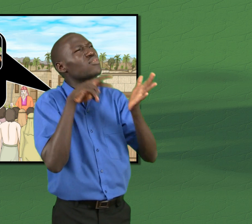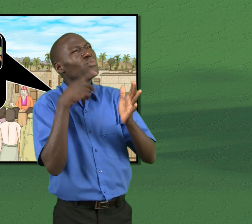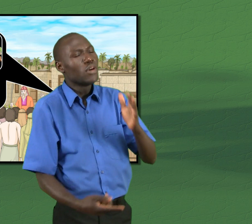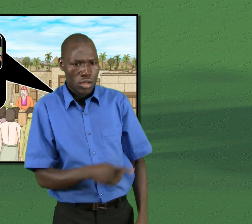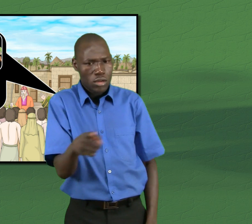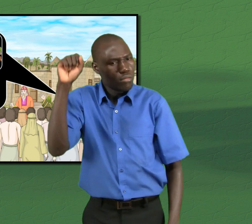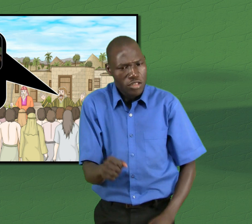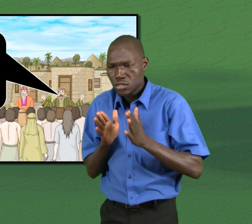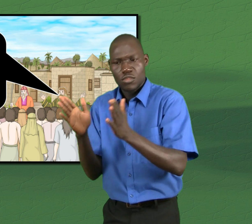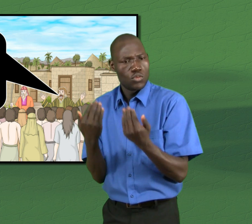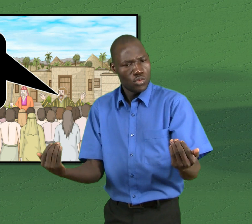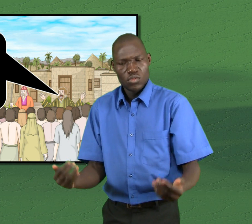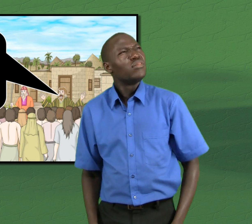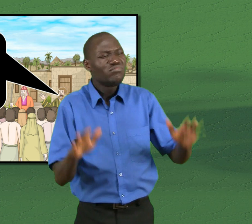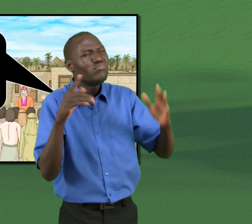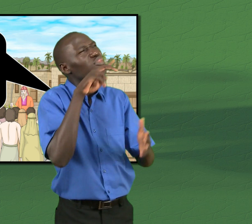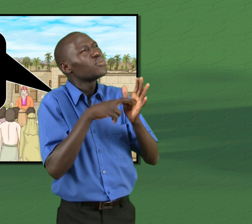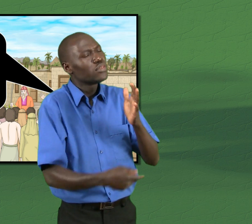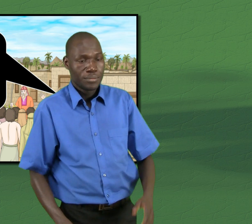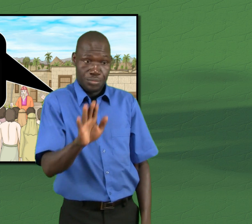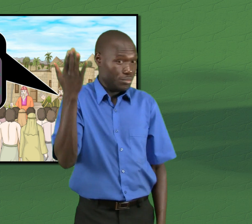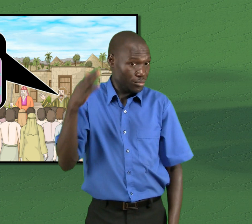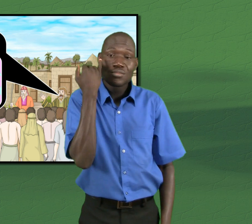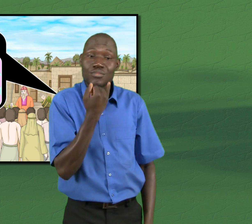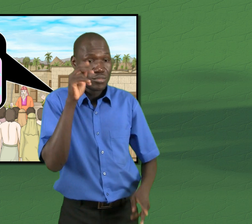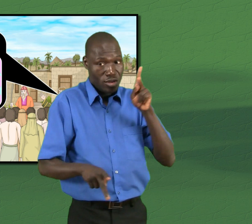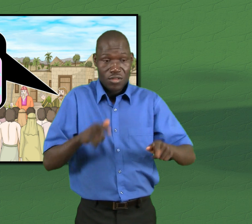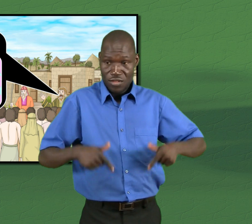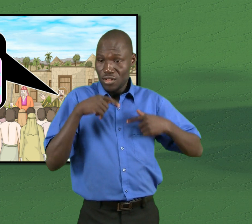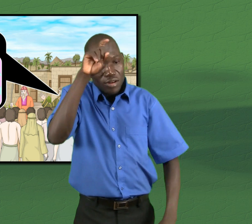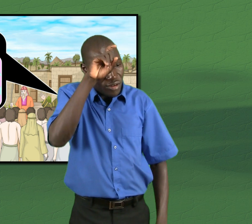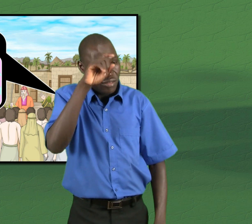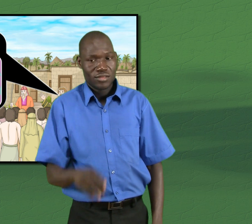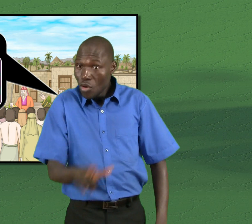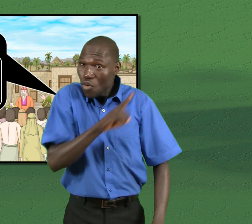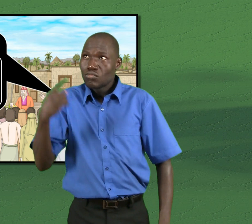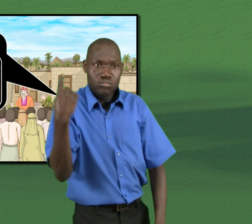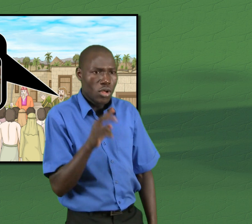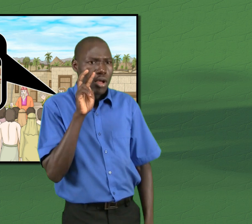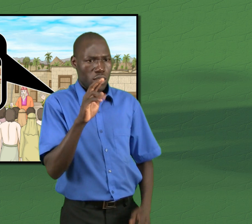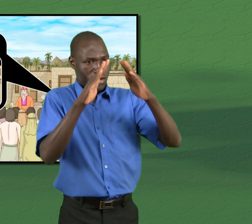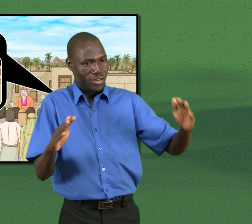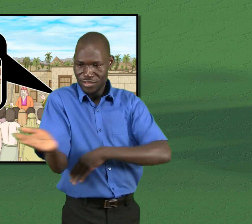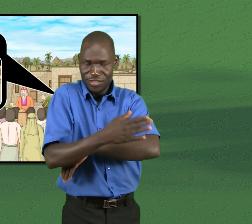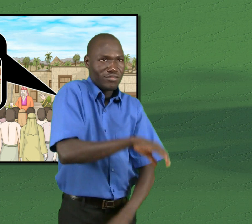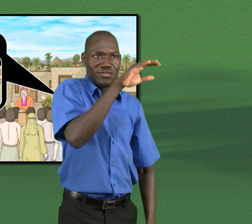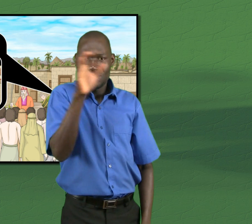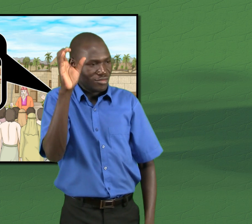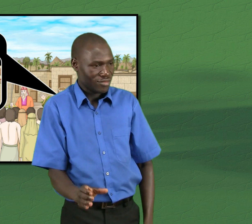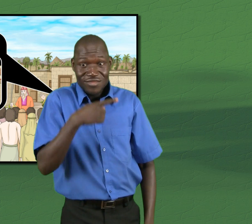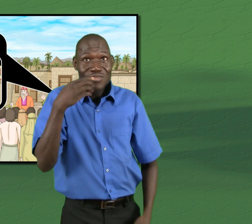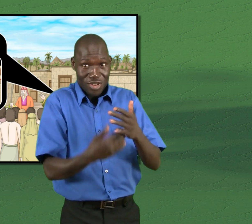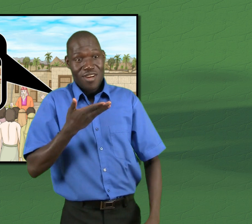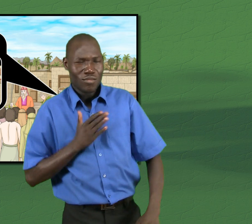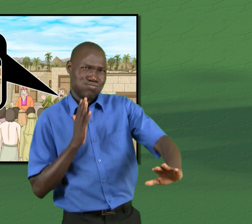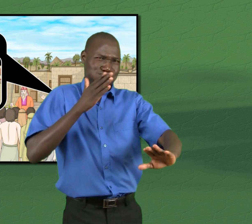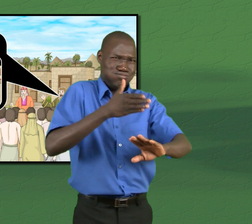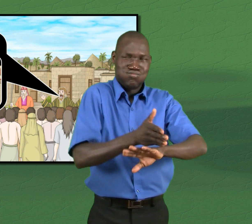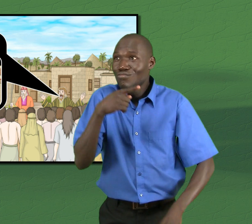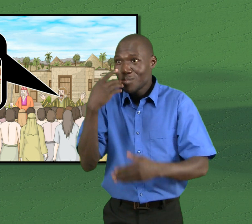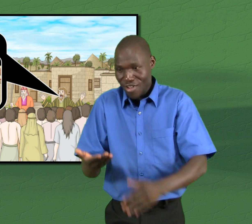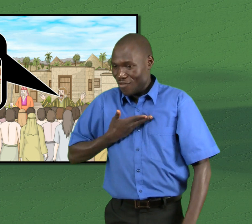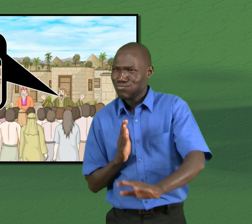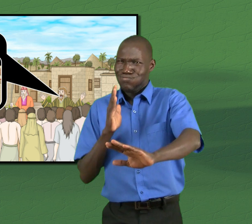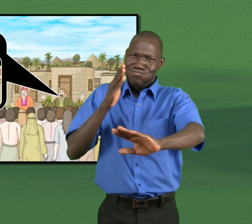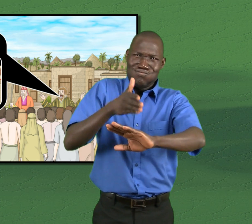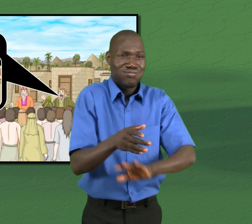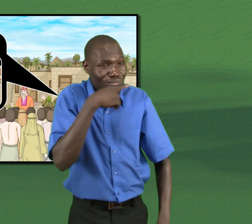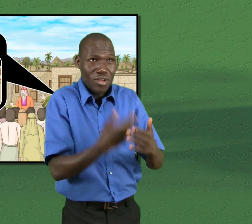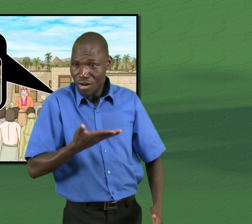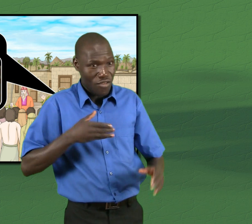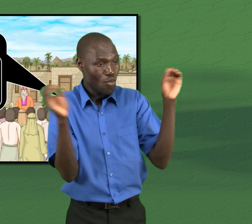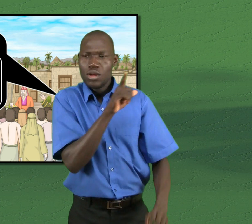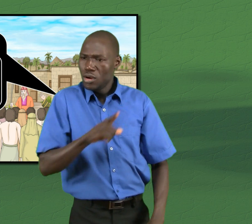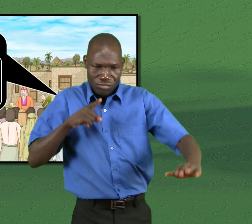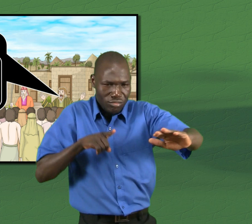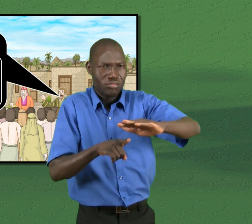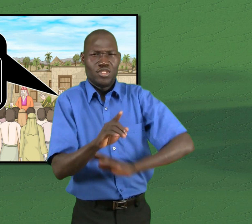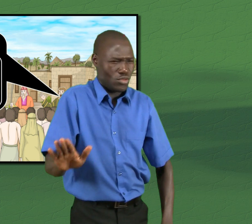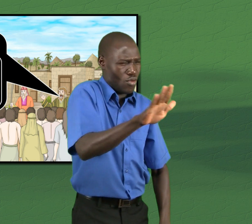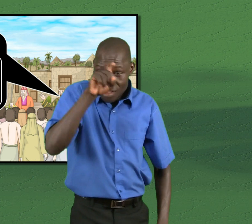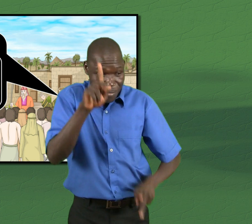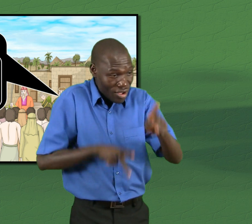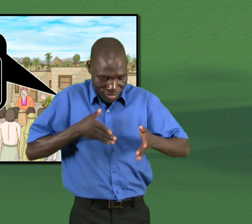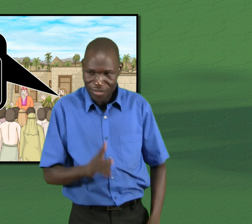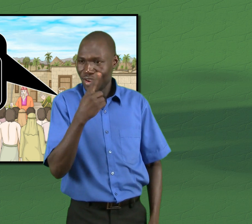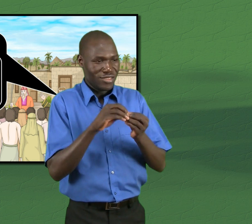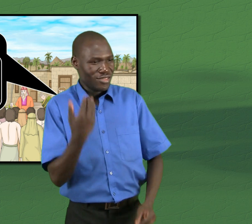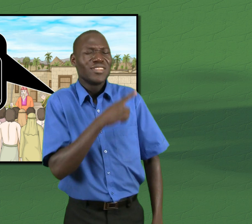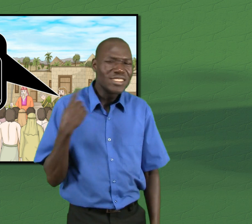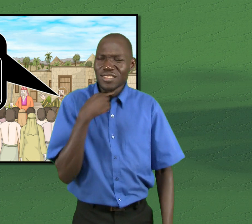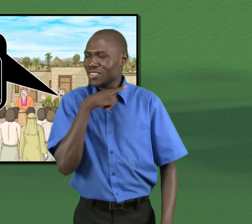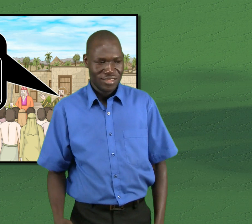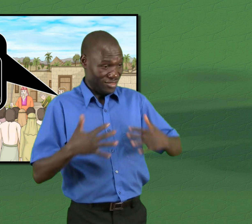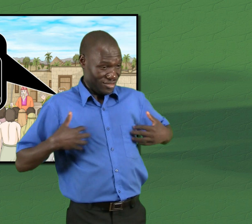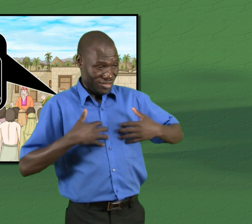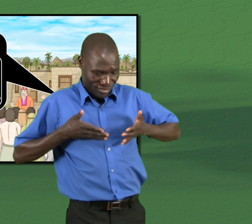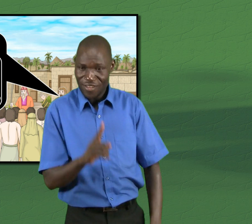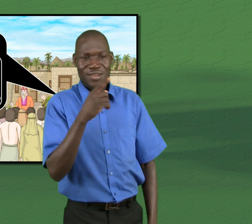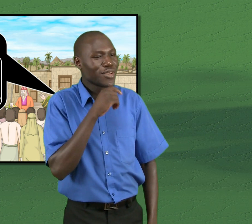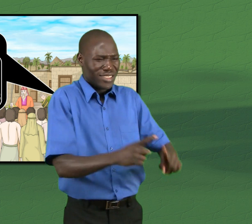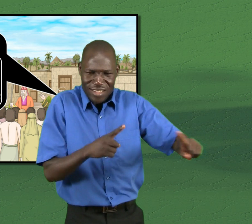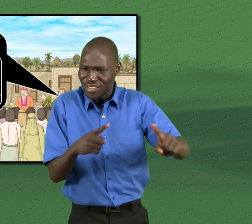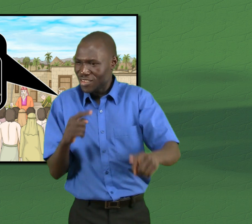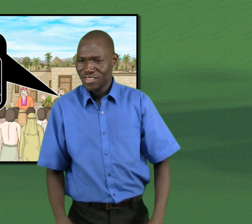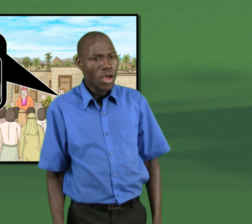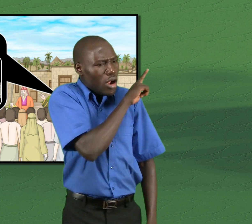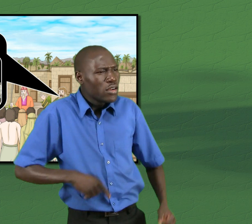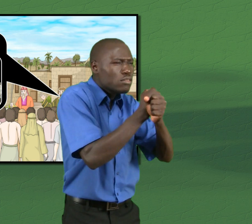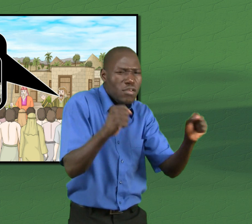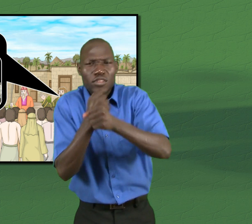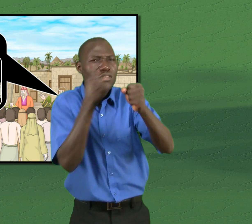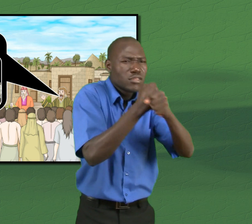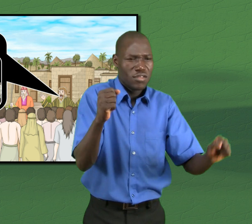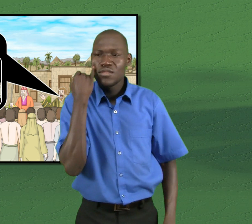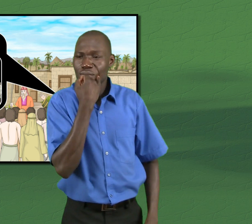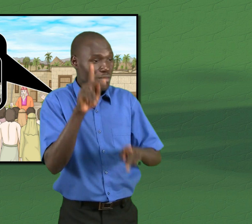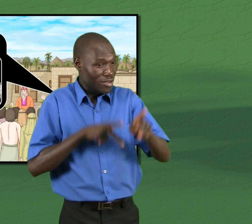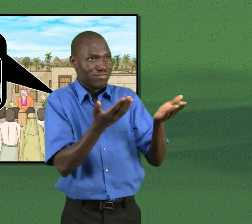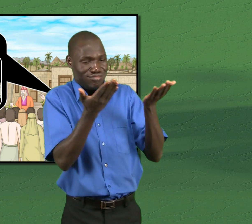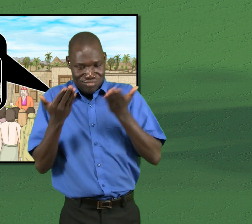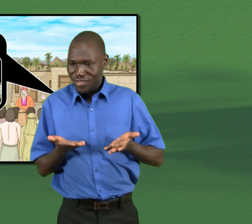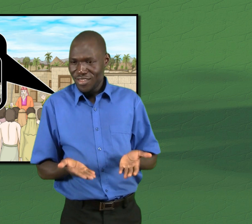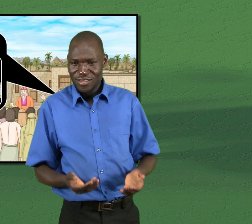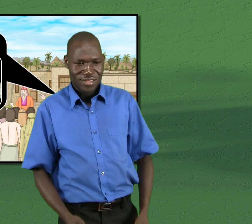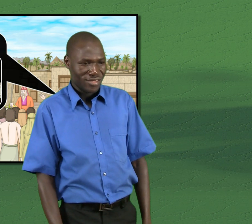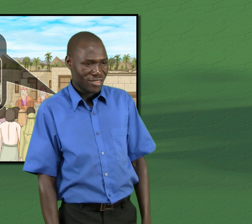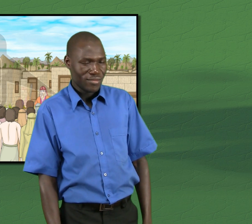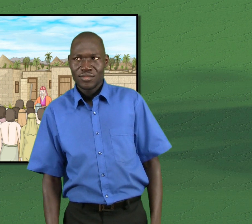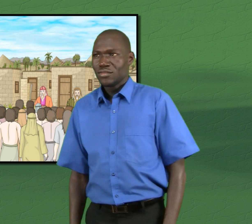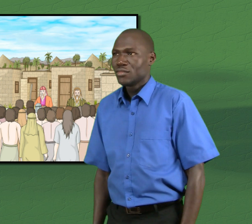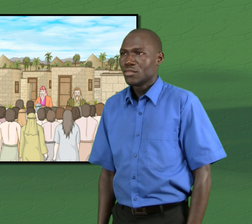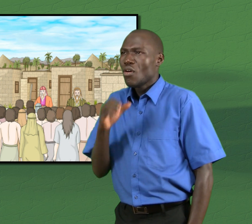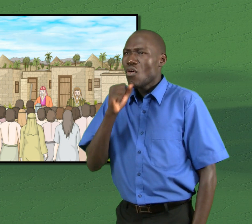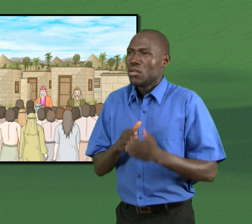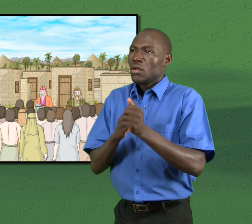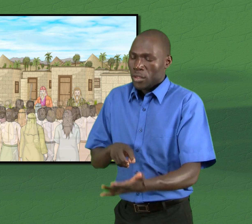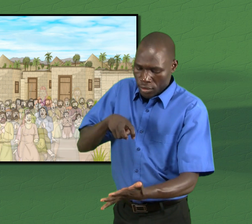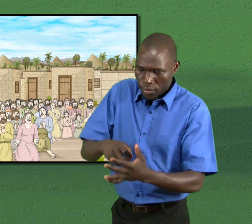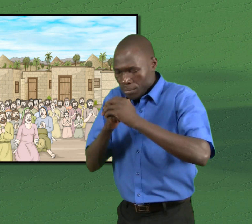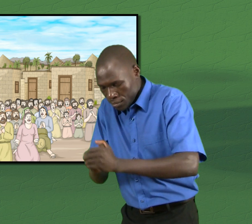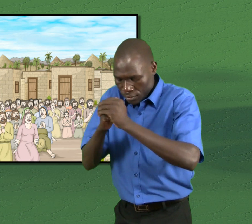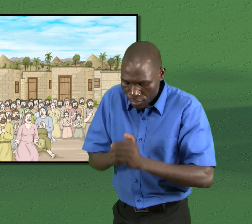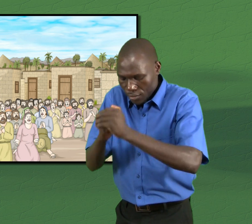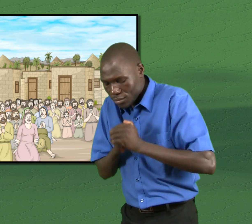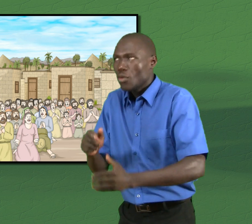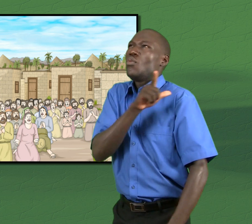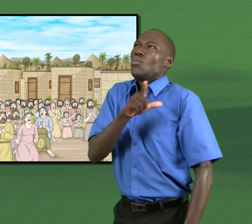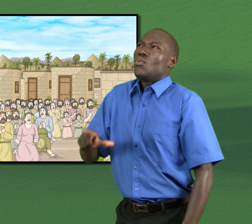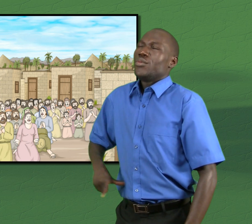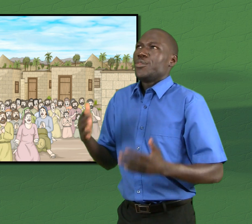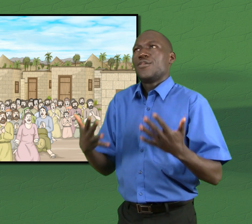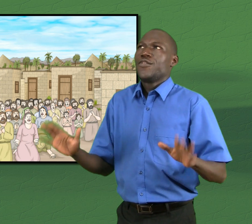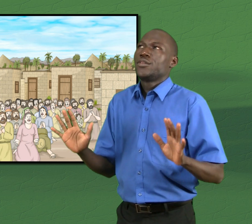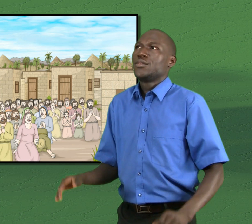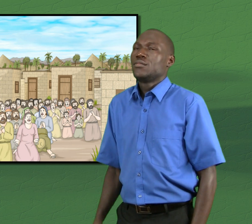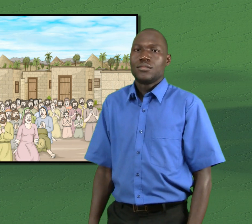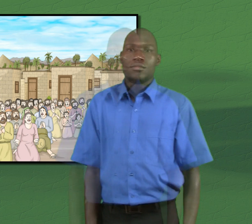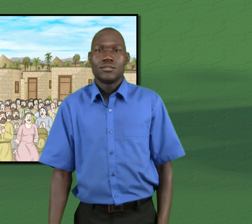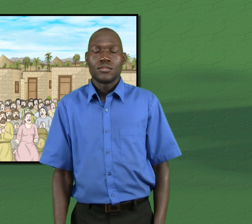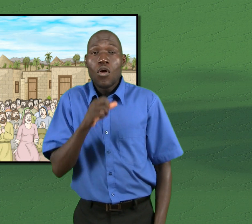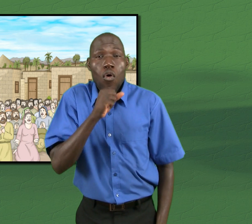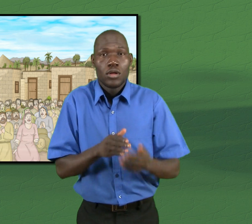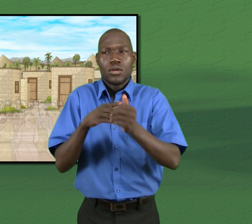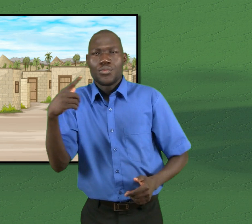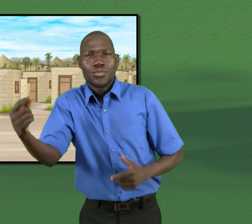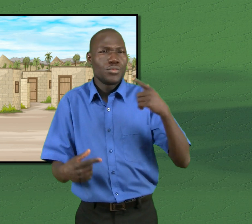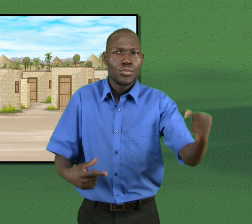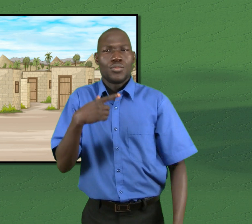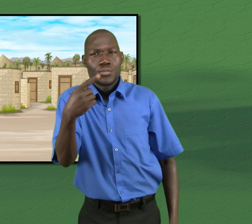you are to reply, ‘It is the Passover sacrifice to the LORD, who passed over the houses of the Israelites in Egypt when He struck down the Egyptians and spared our homes.’” Then the people bowed down and worshiped.